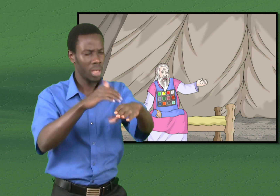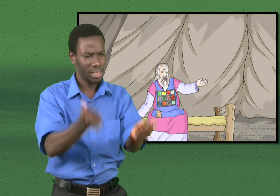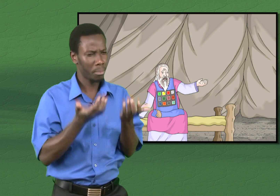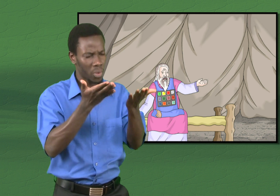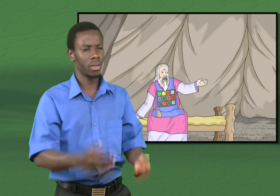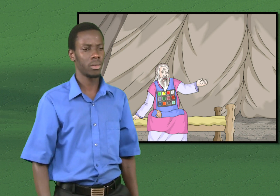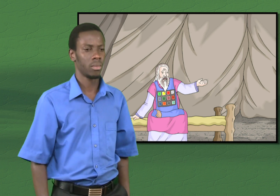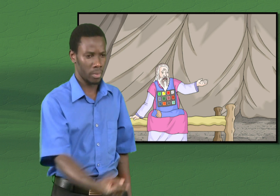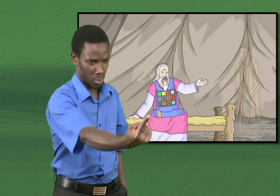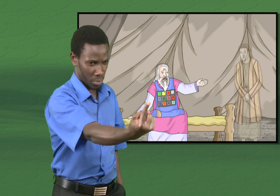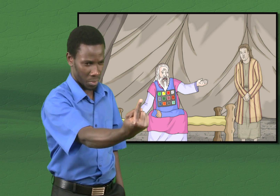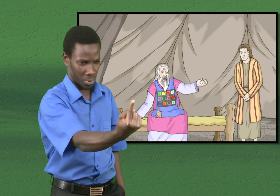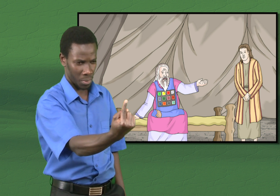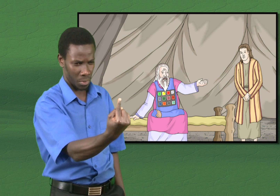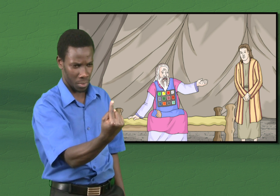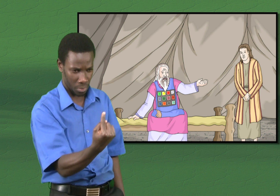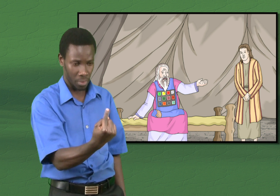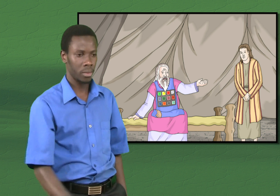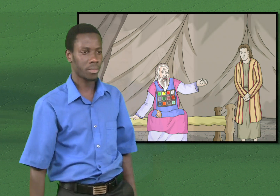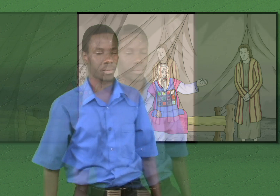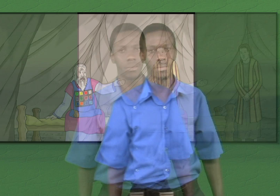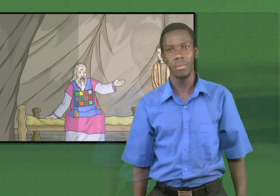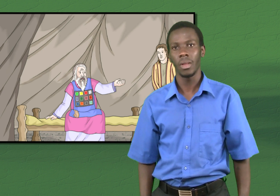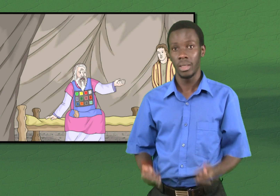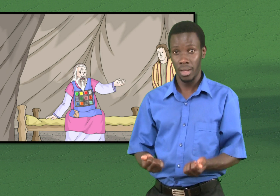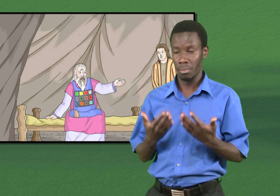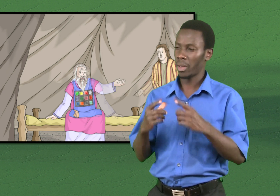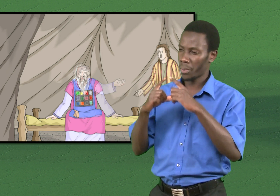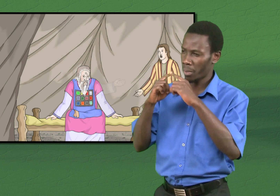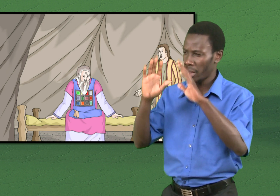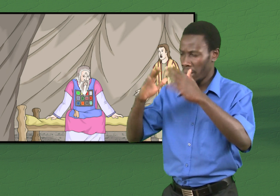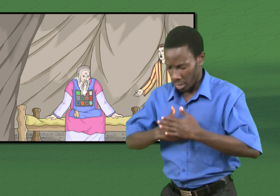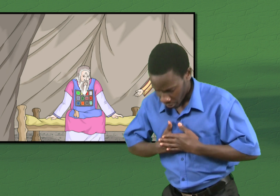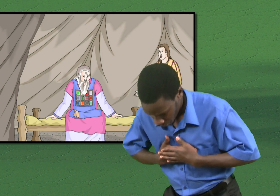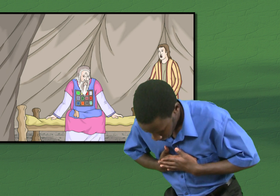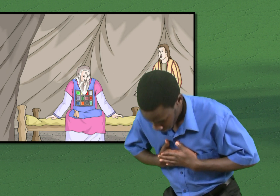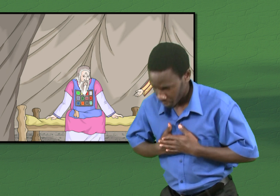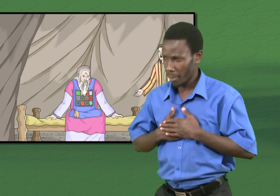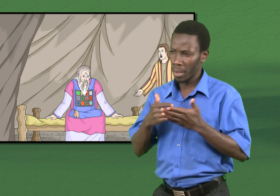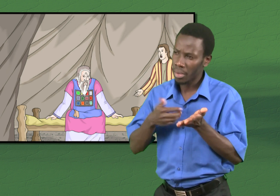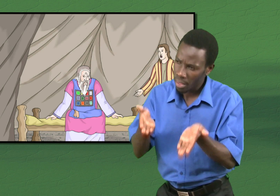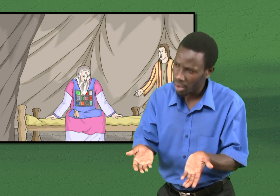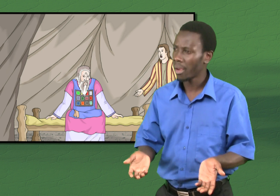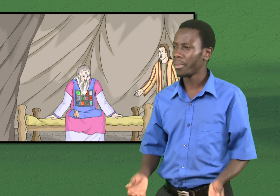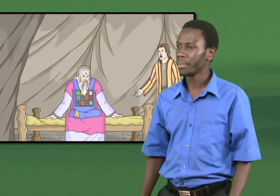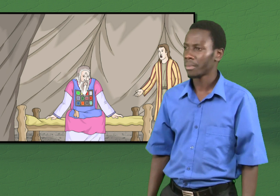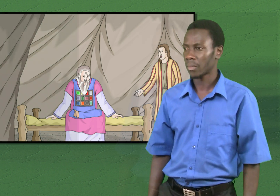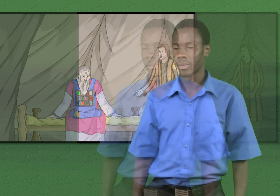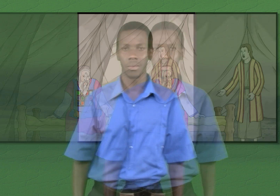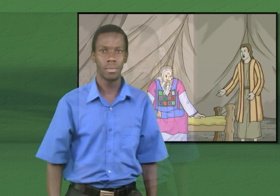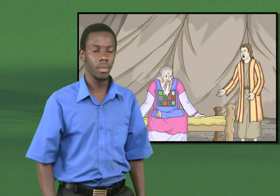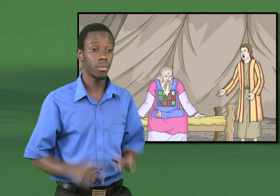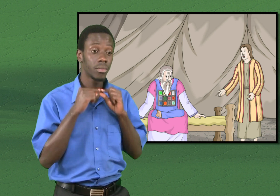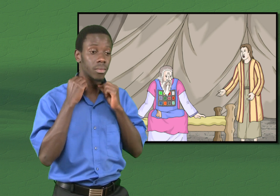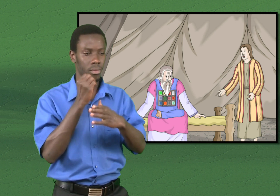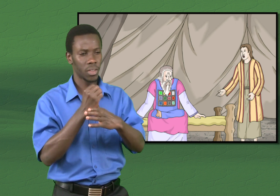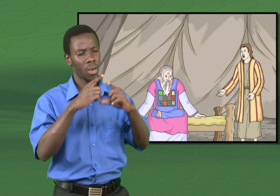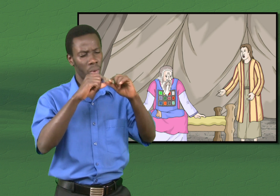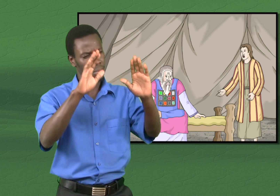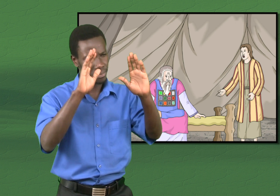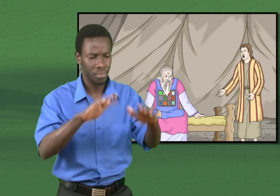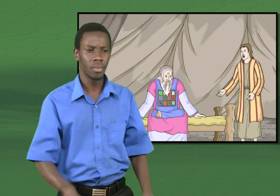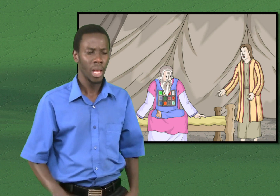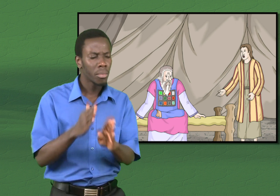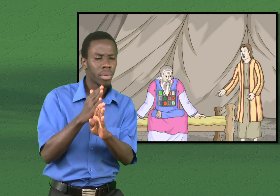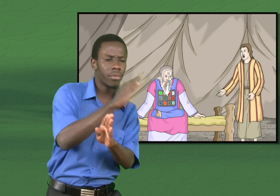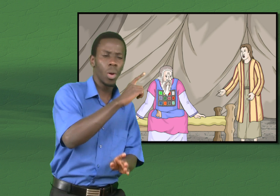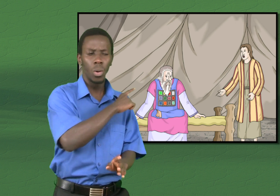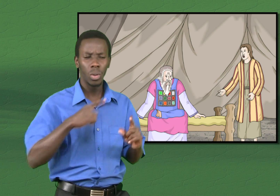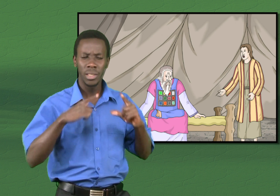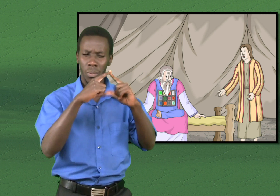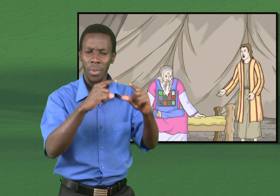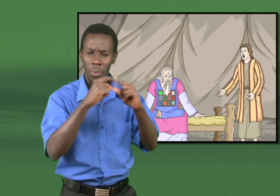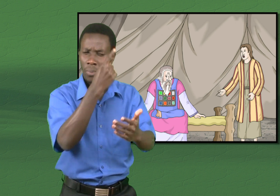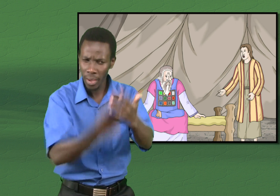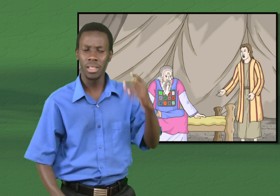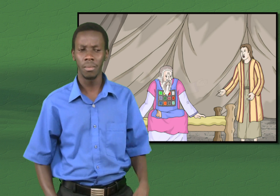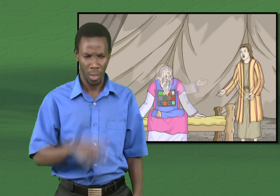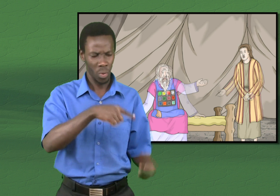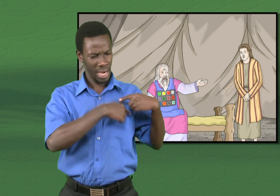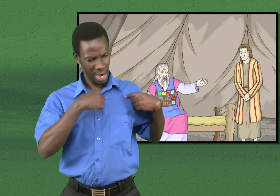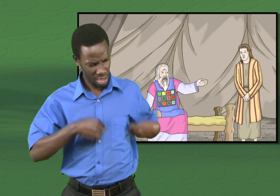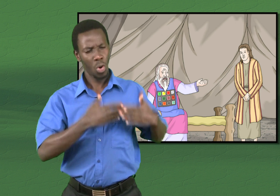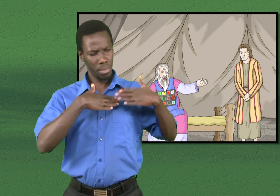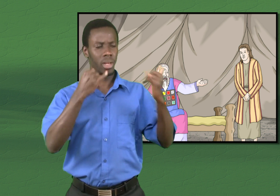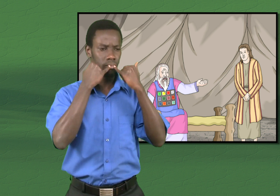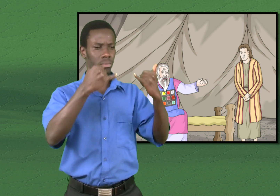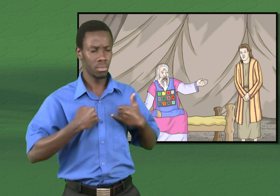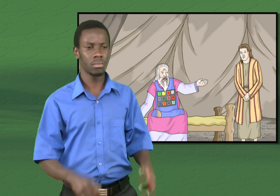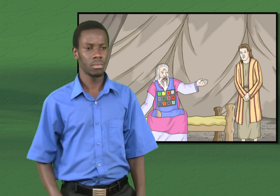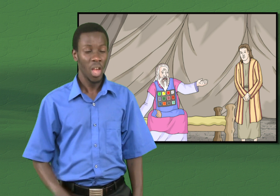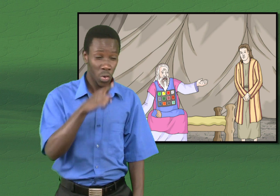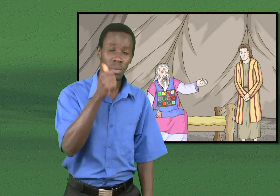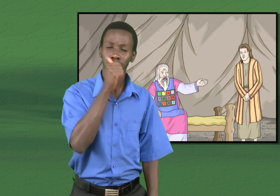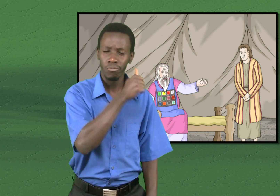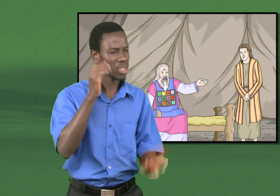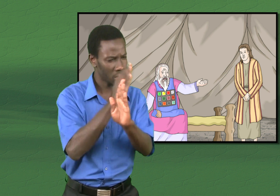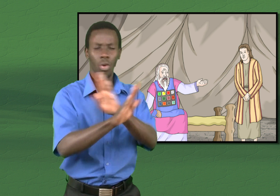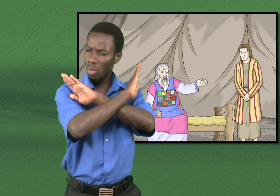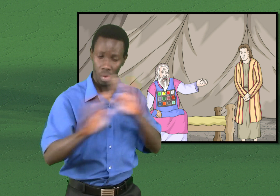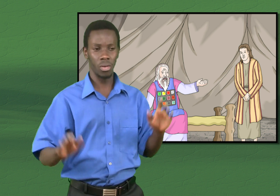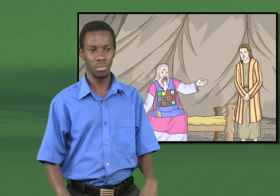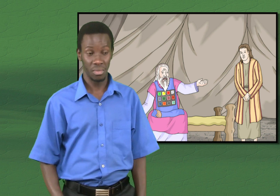“Here I am,” answered Samuel. “What was the message He gave you?” Eli asked. “Do not hide it from me.